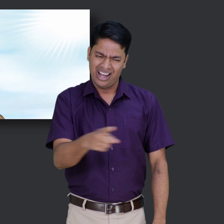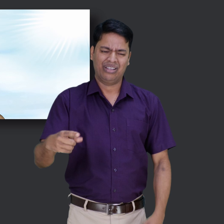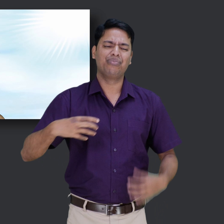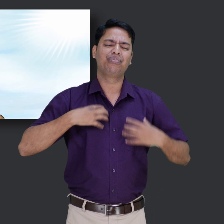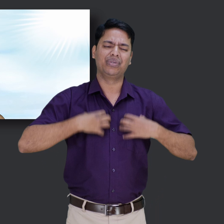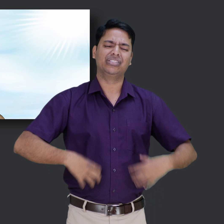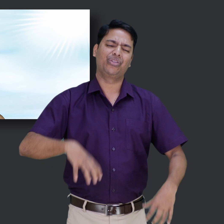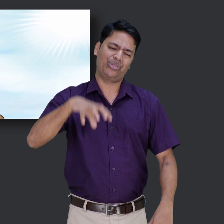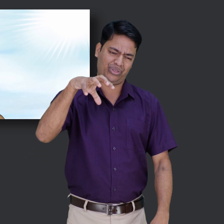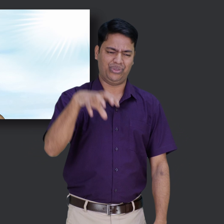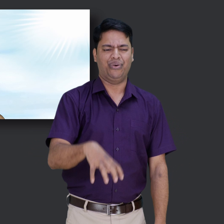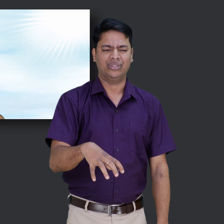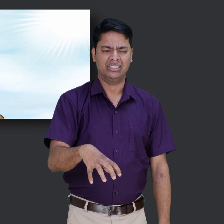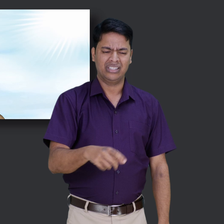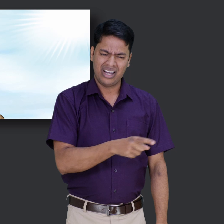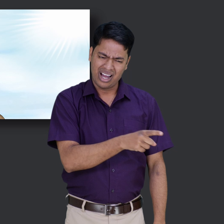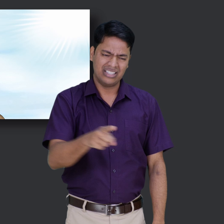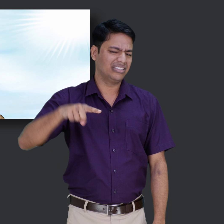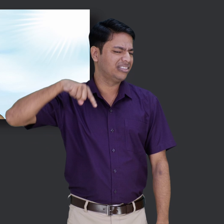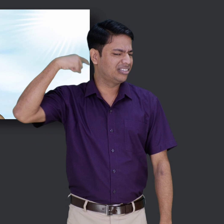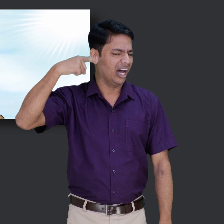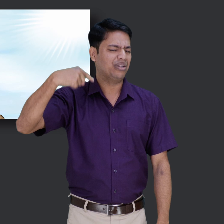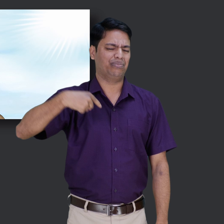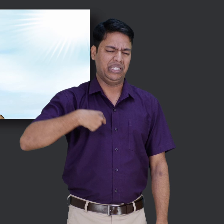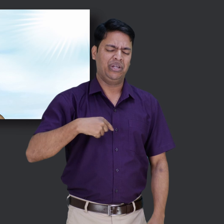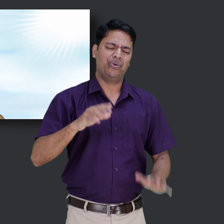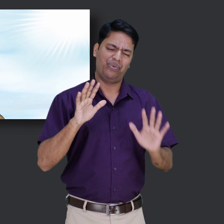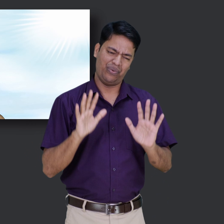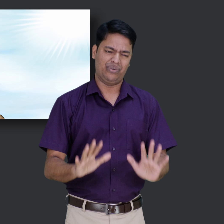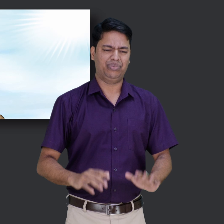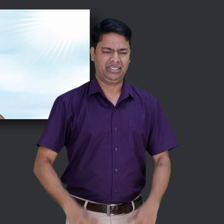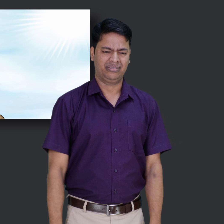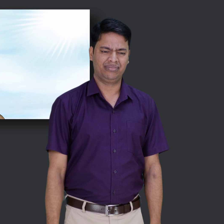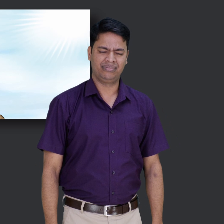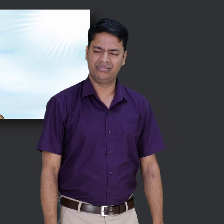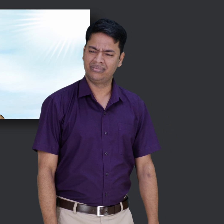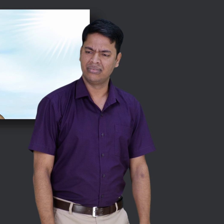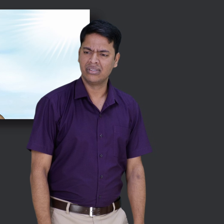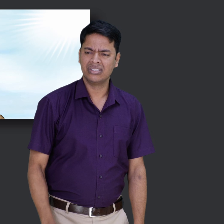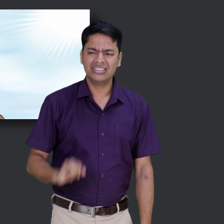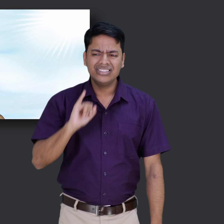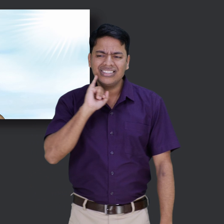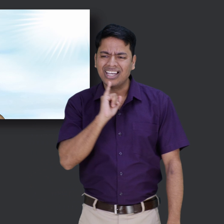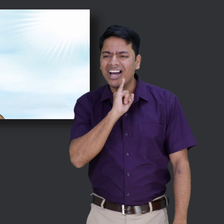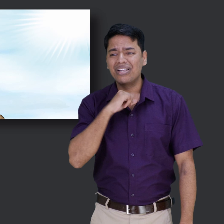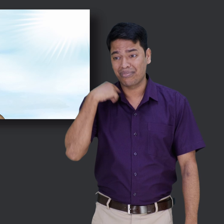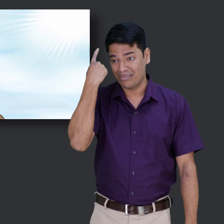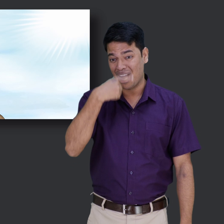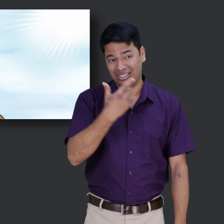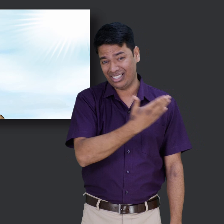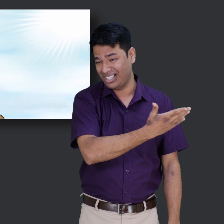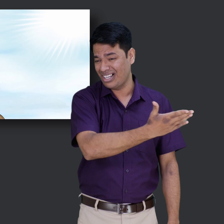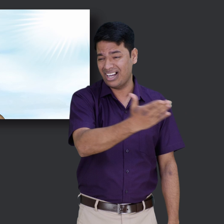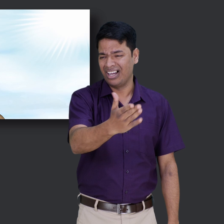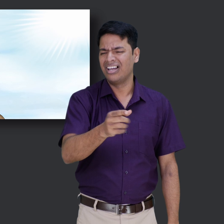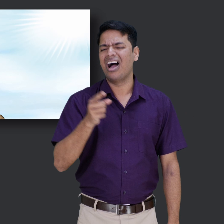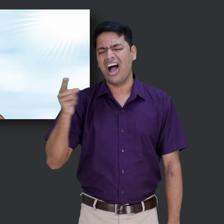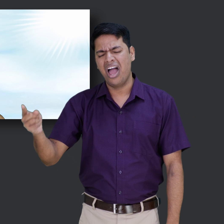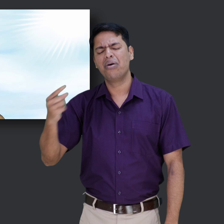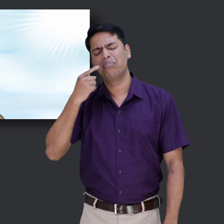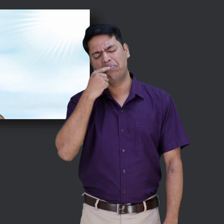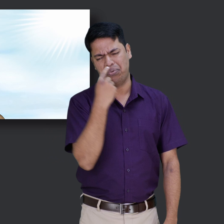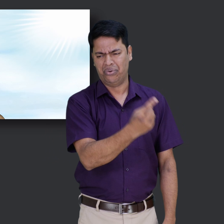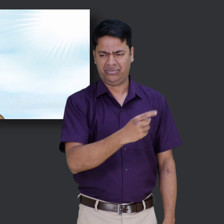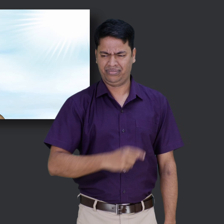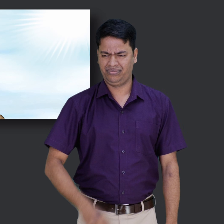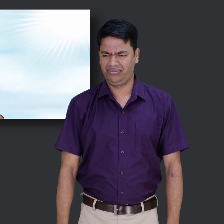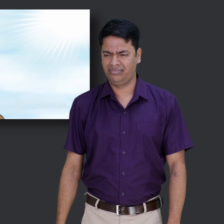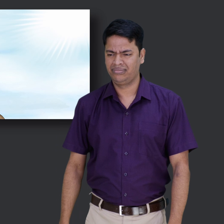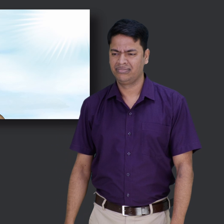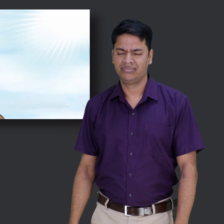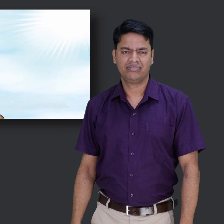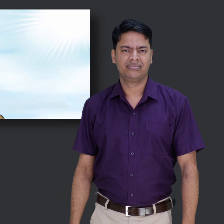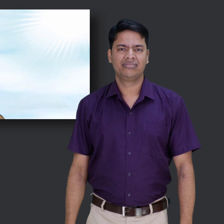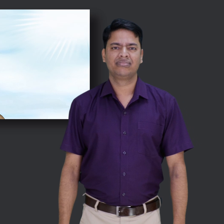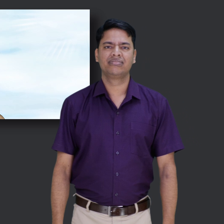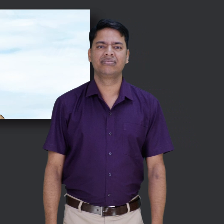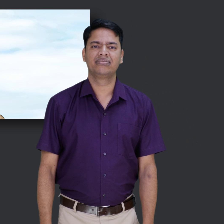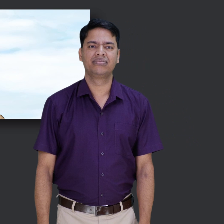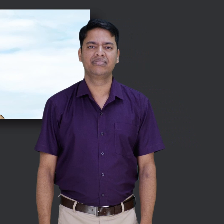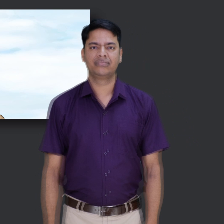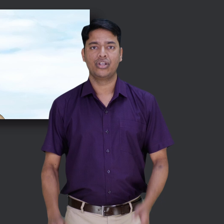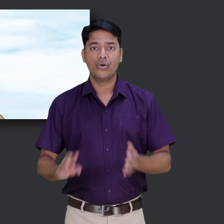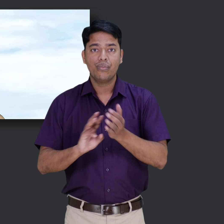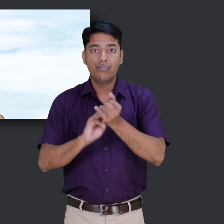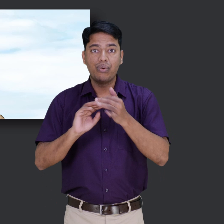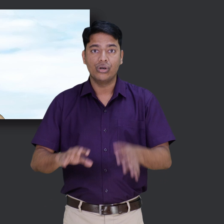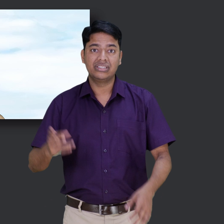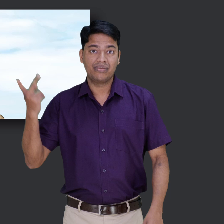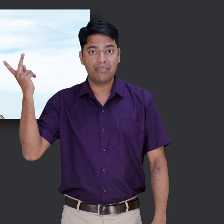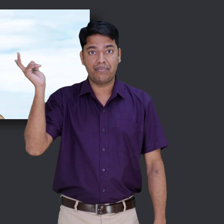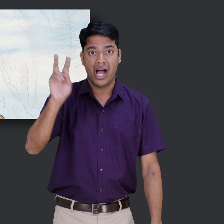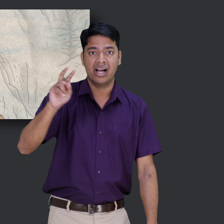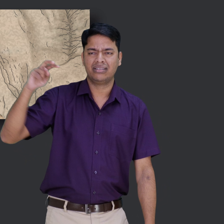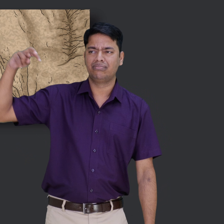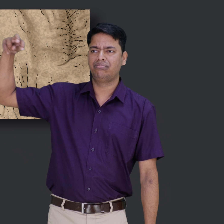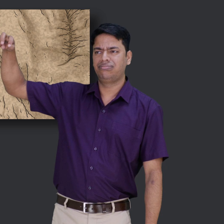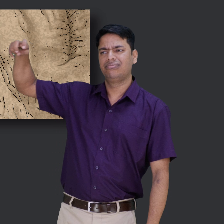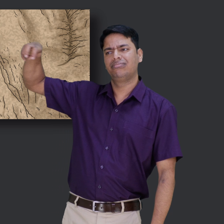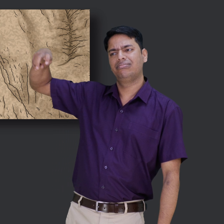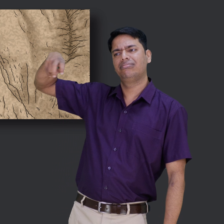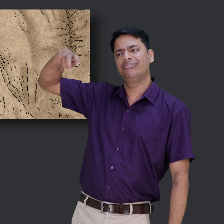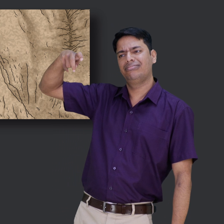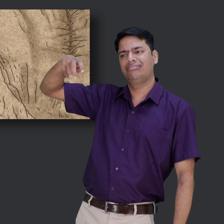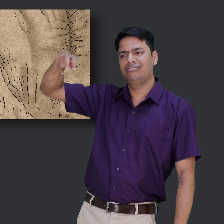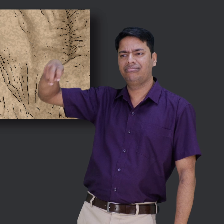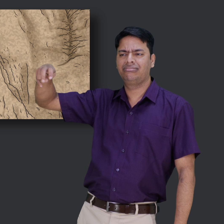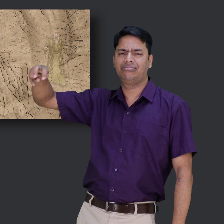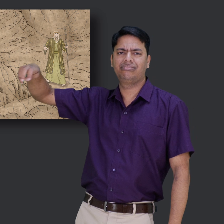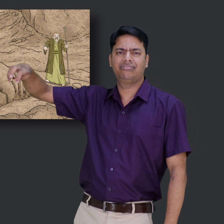These are the words that you are to speak to the Israelites.”